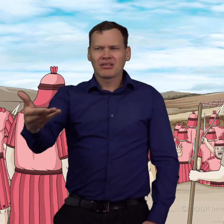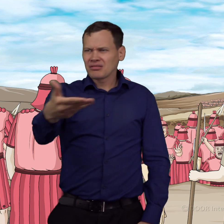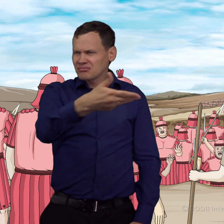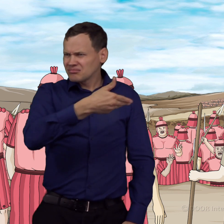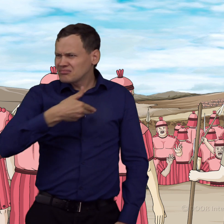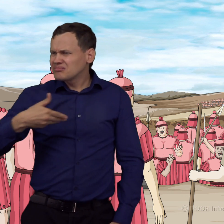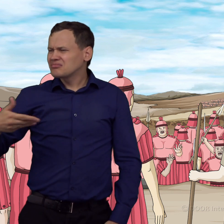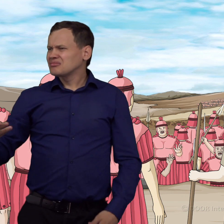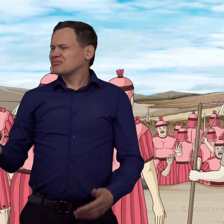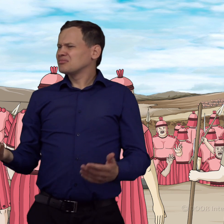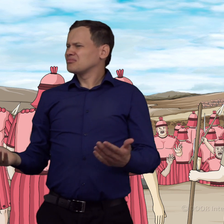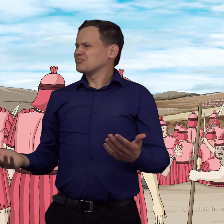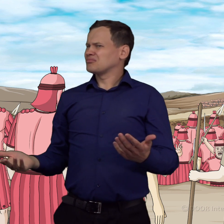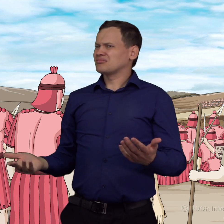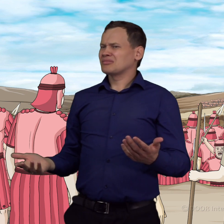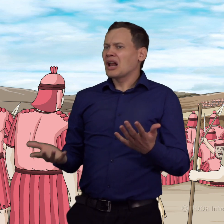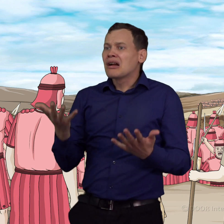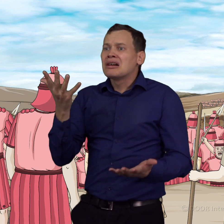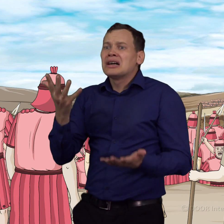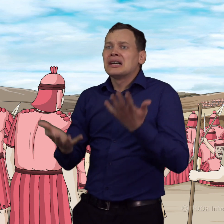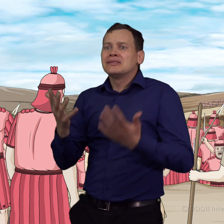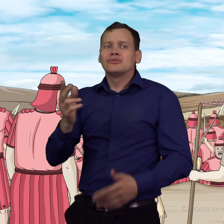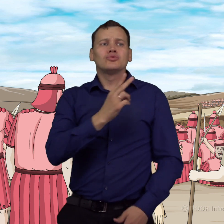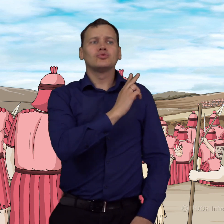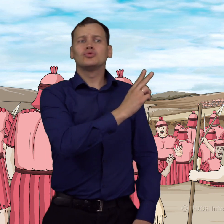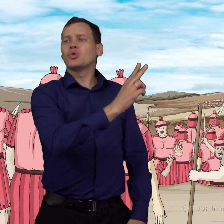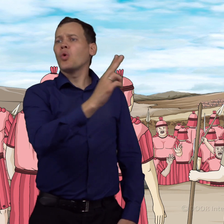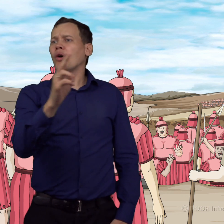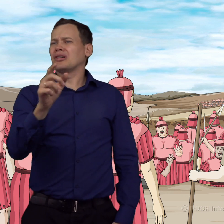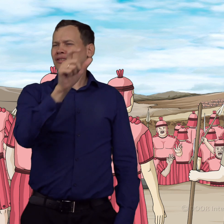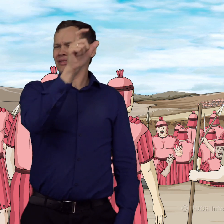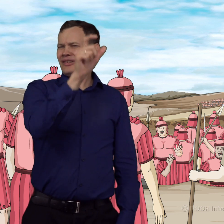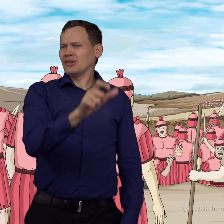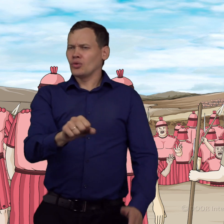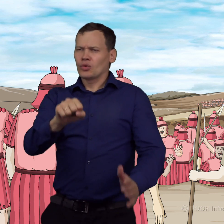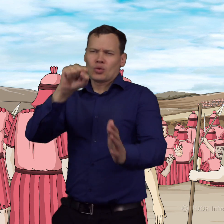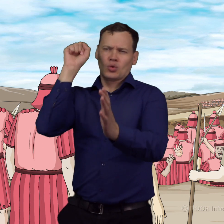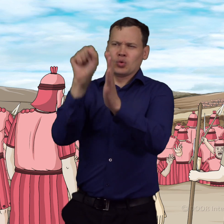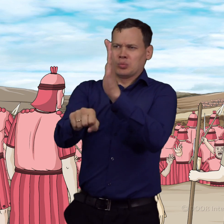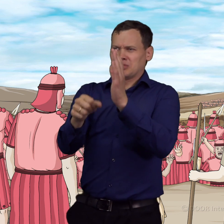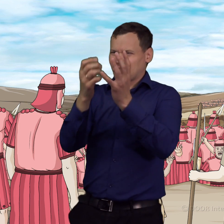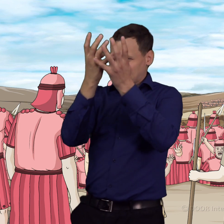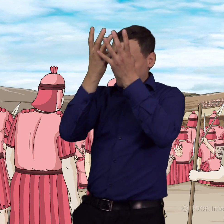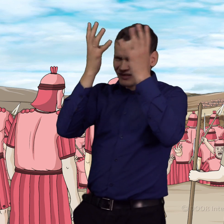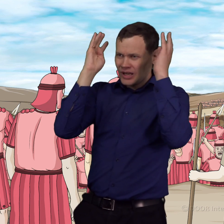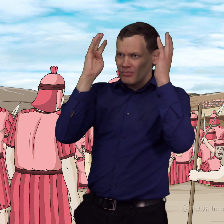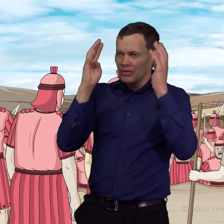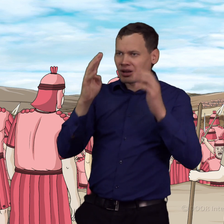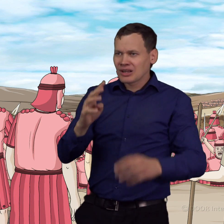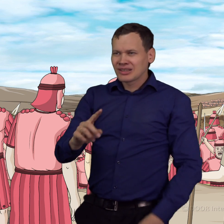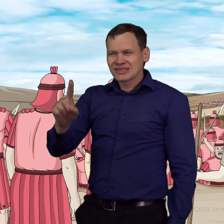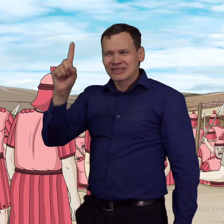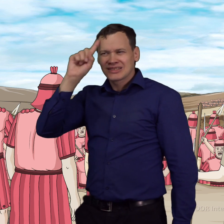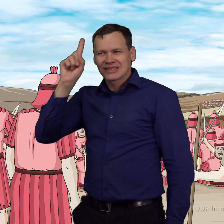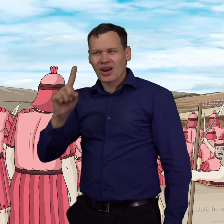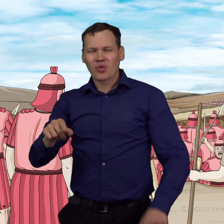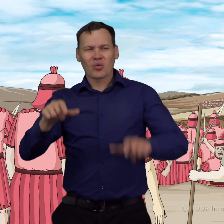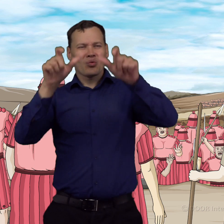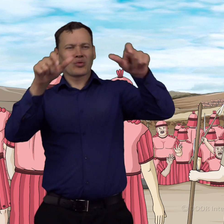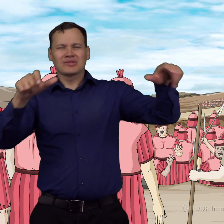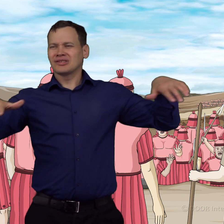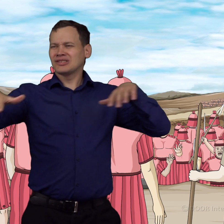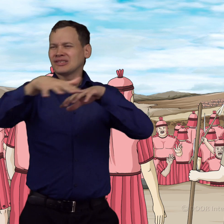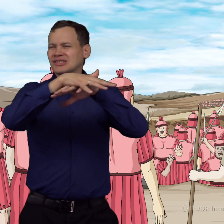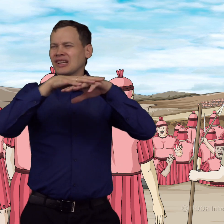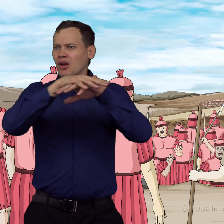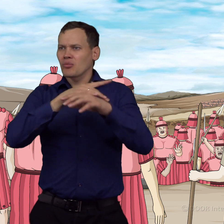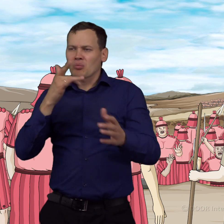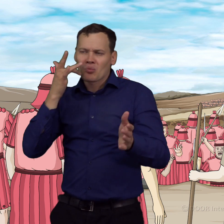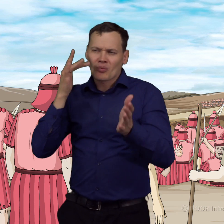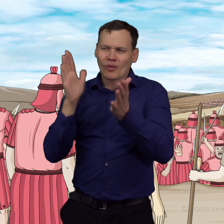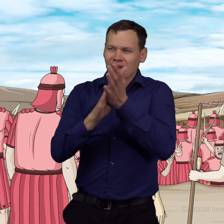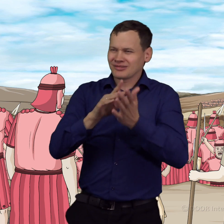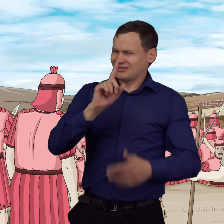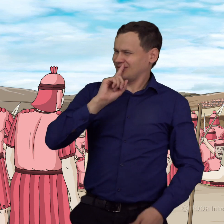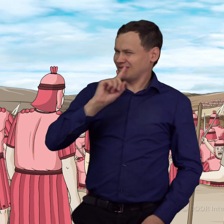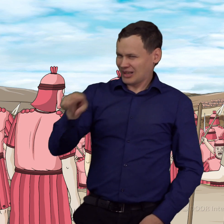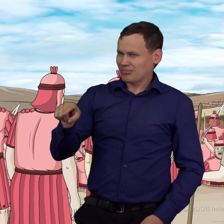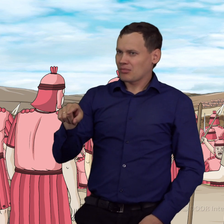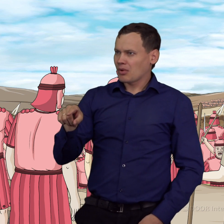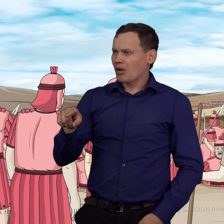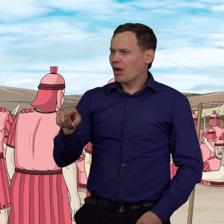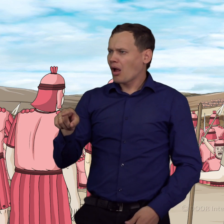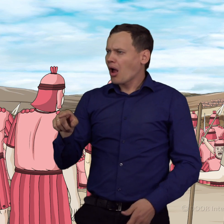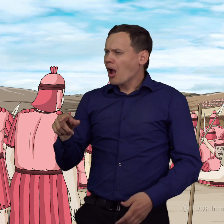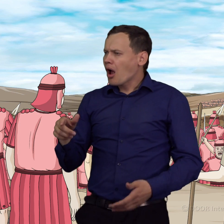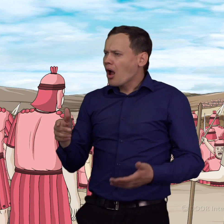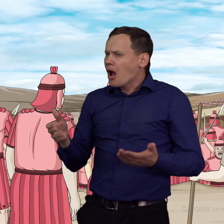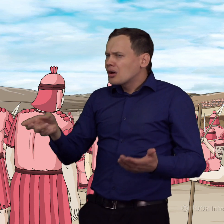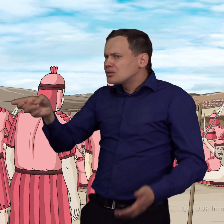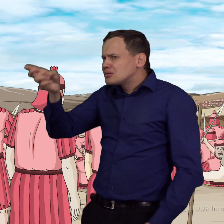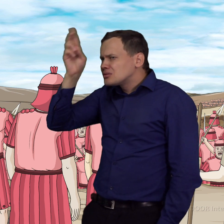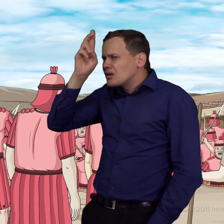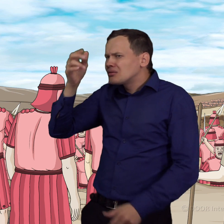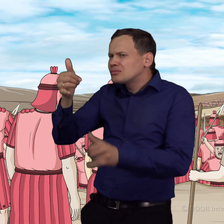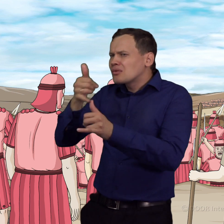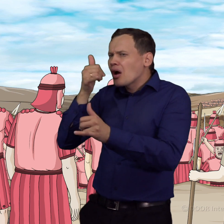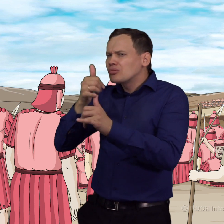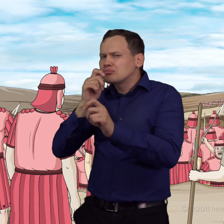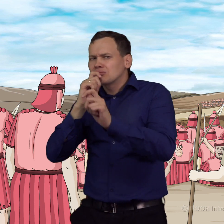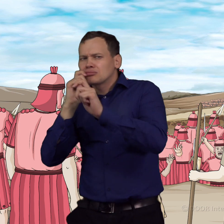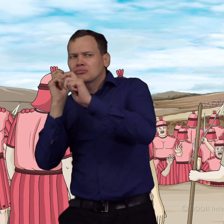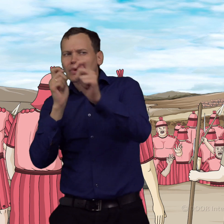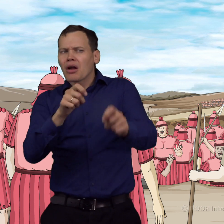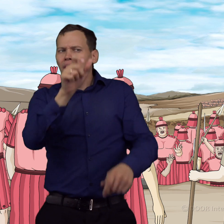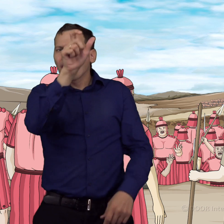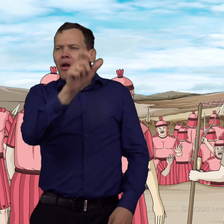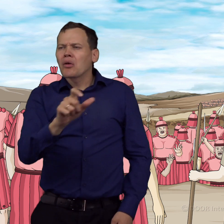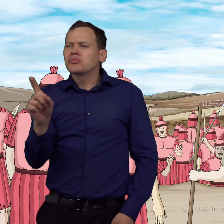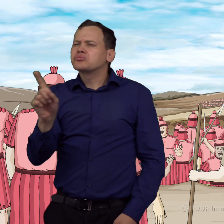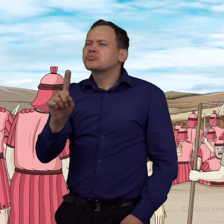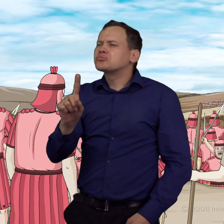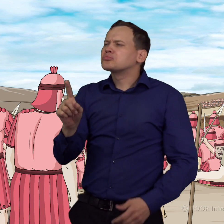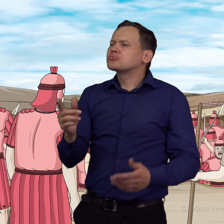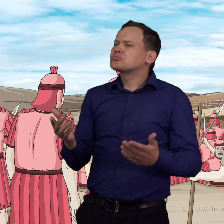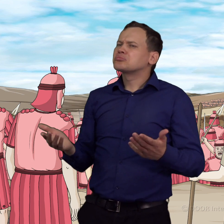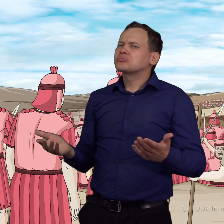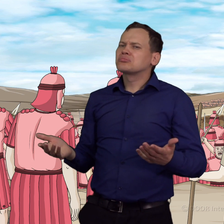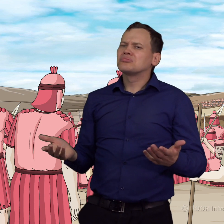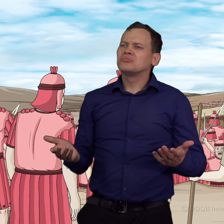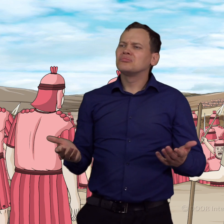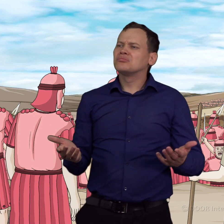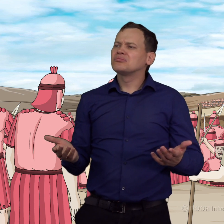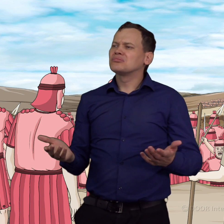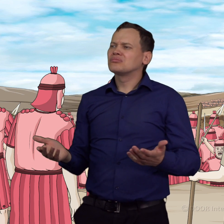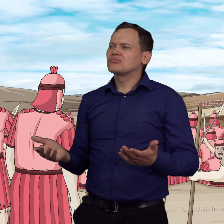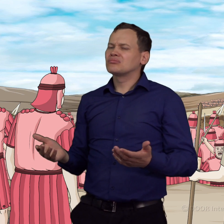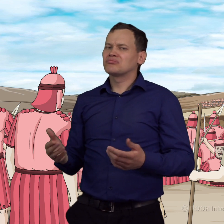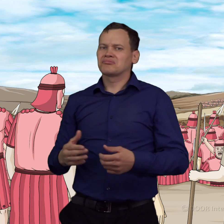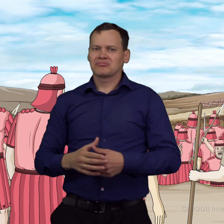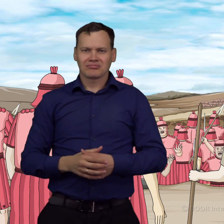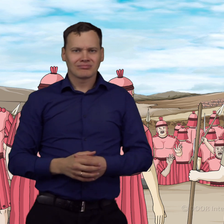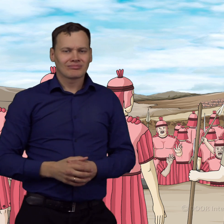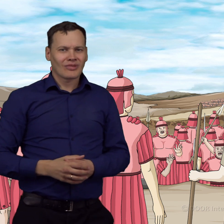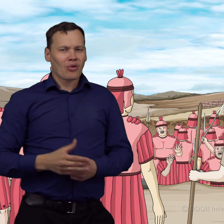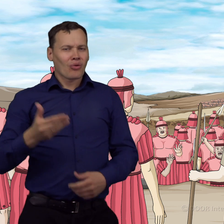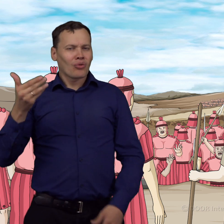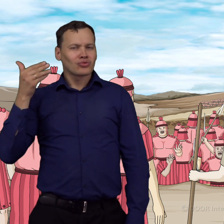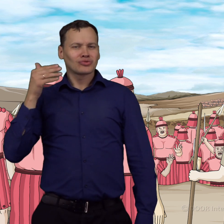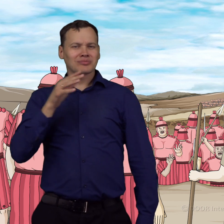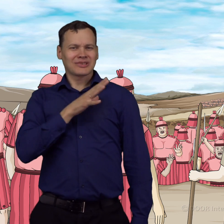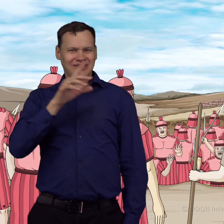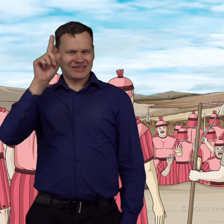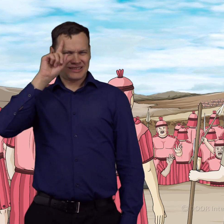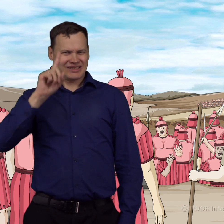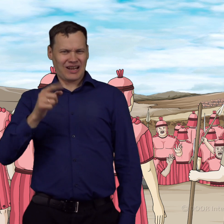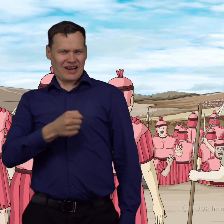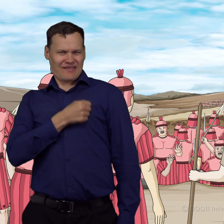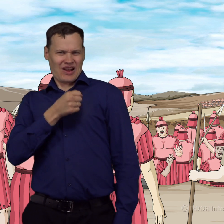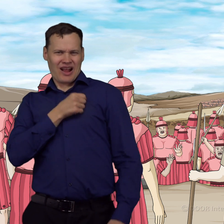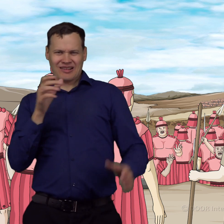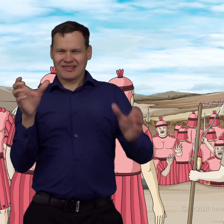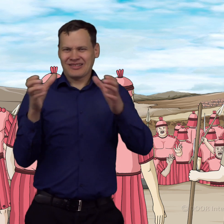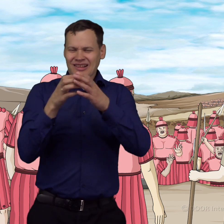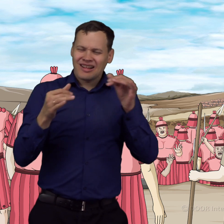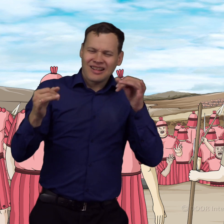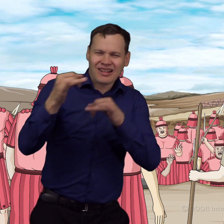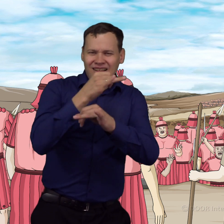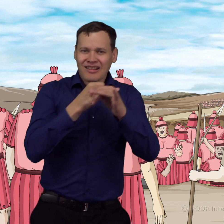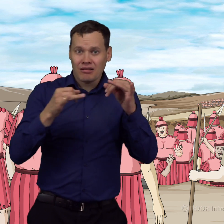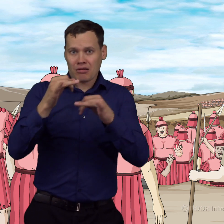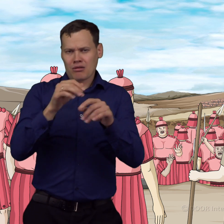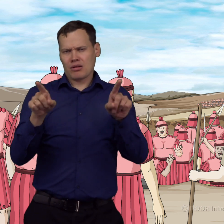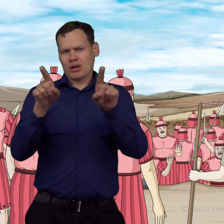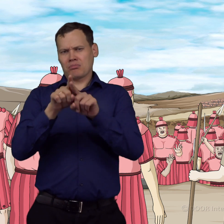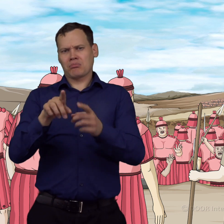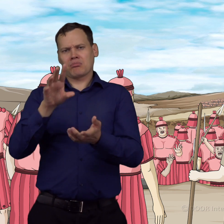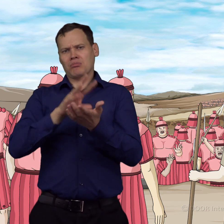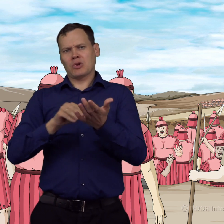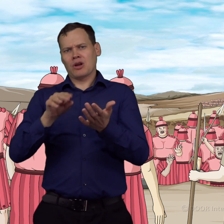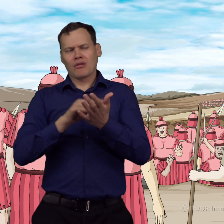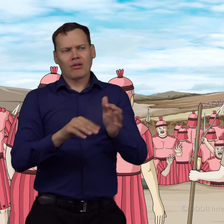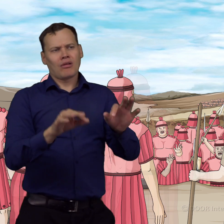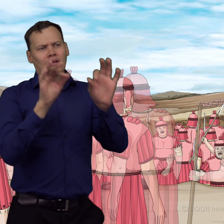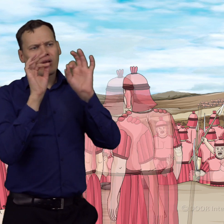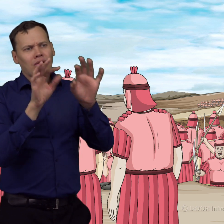Just who is this uncircumcised Philistine, that he should defy the armies of the living God?”